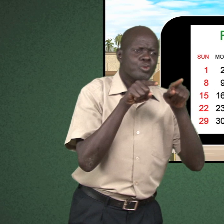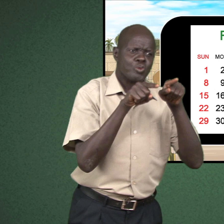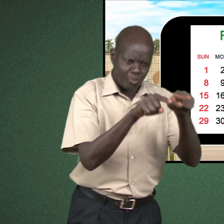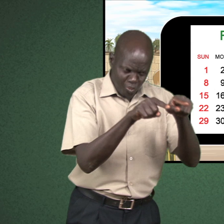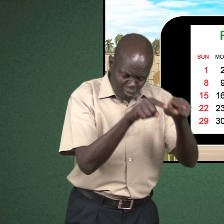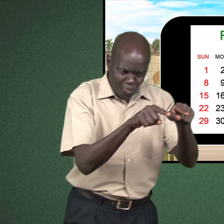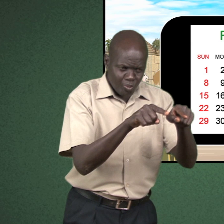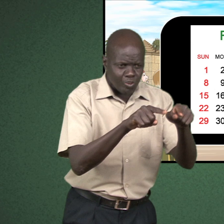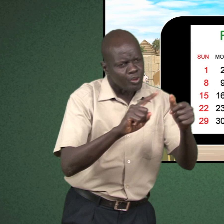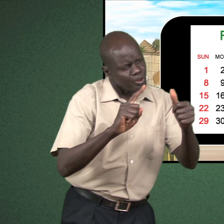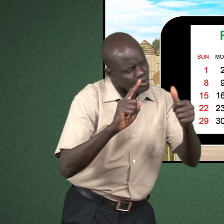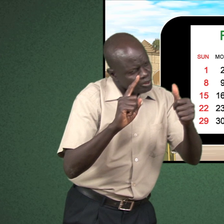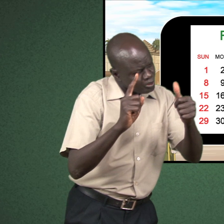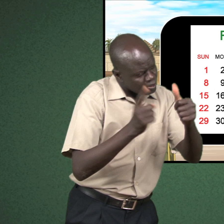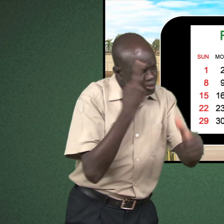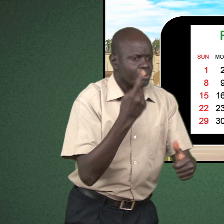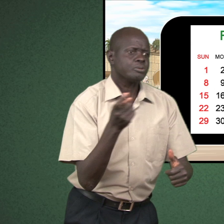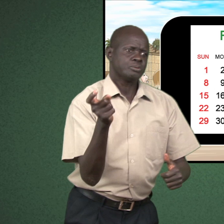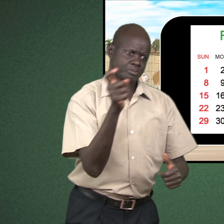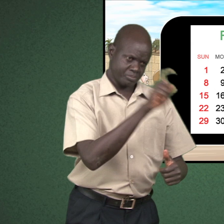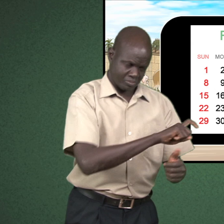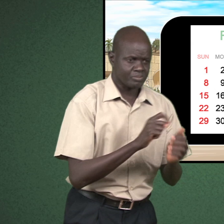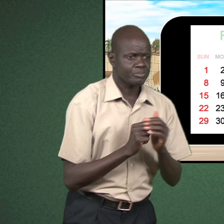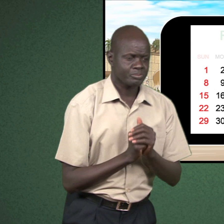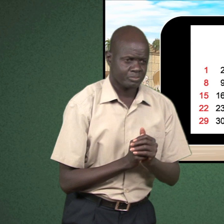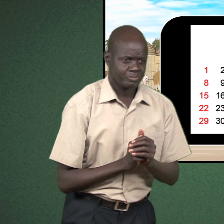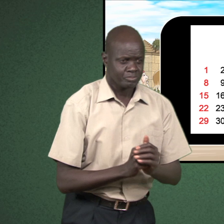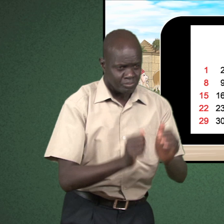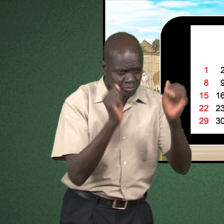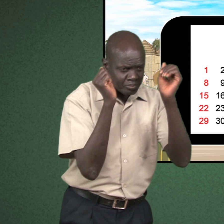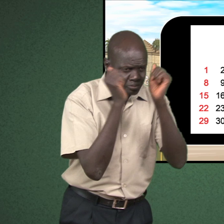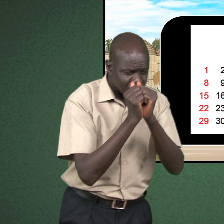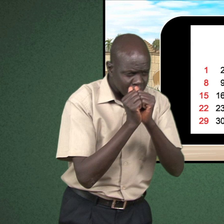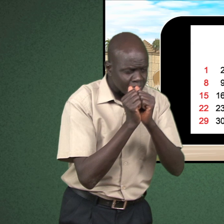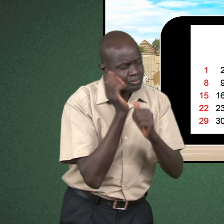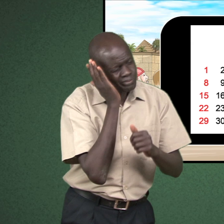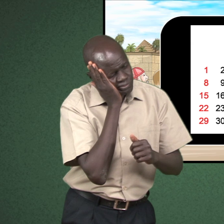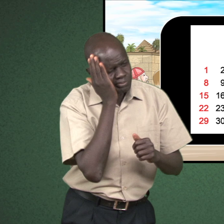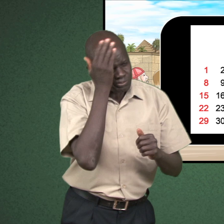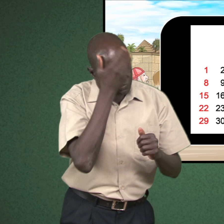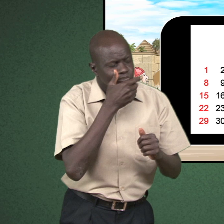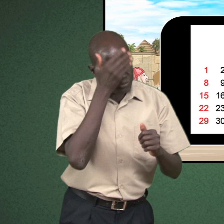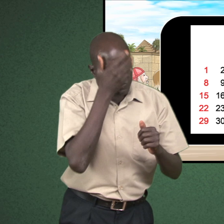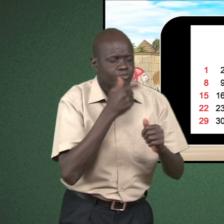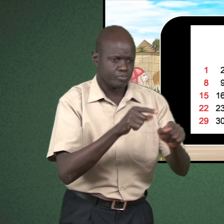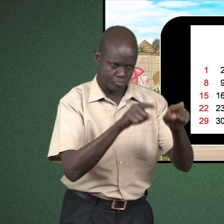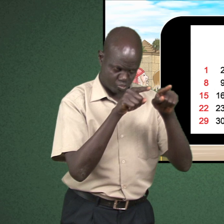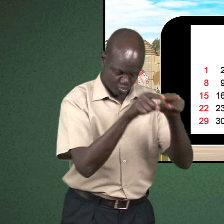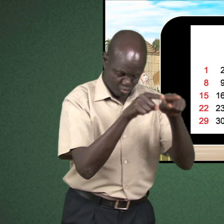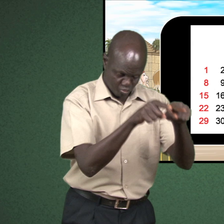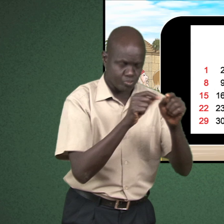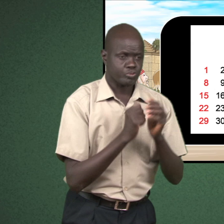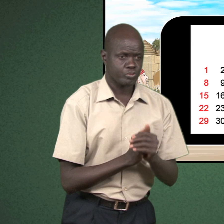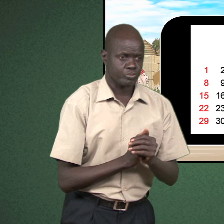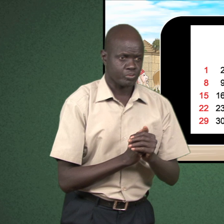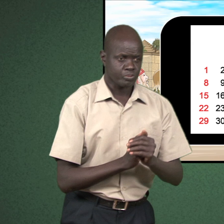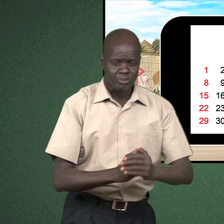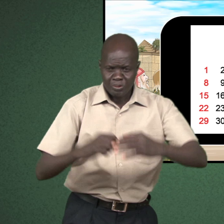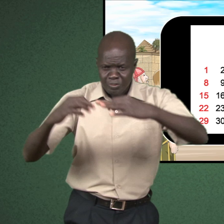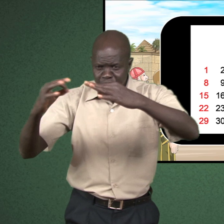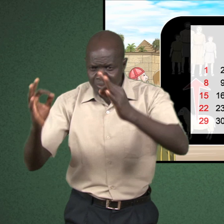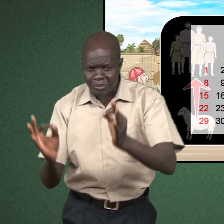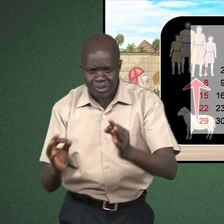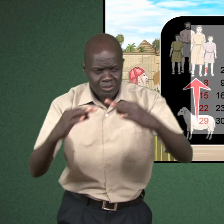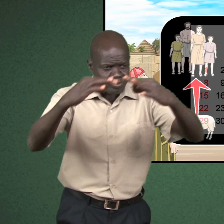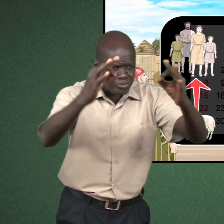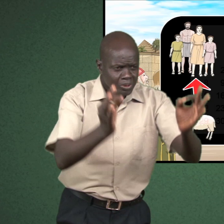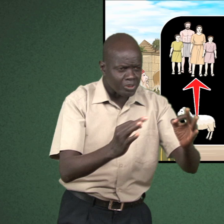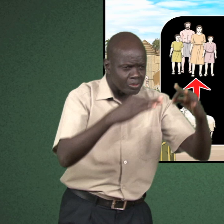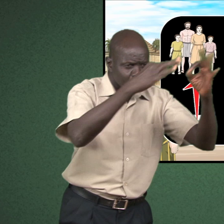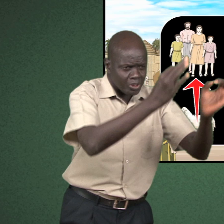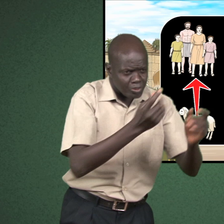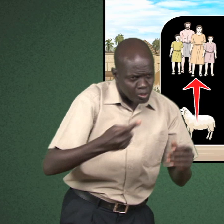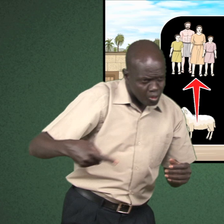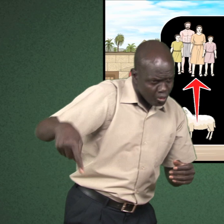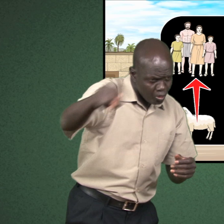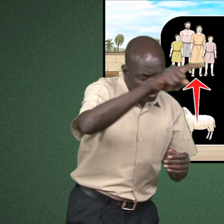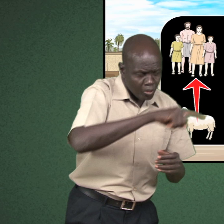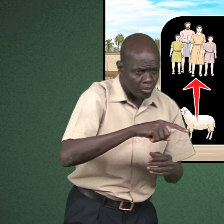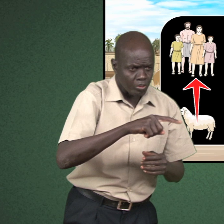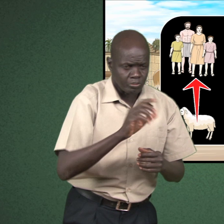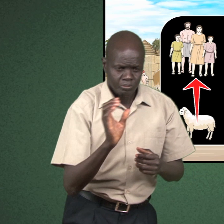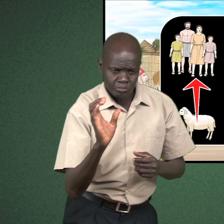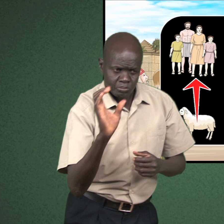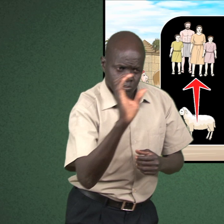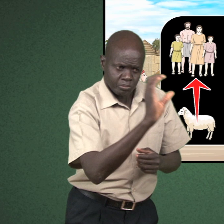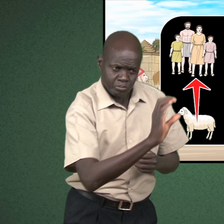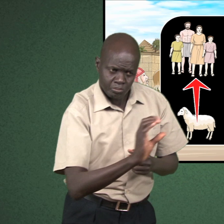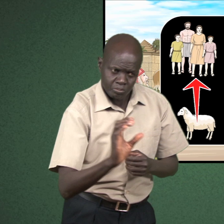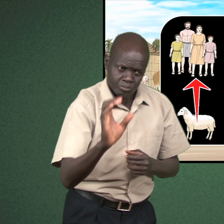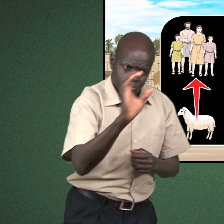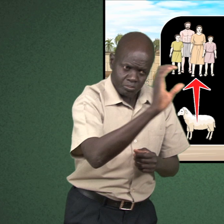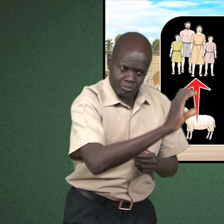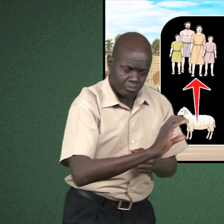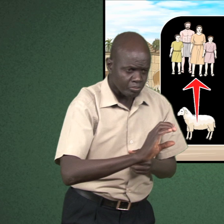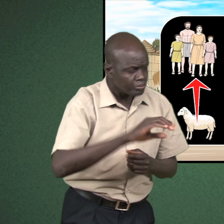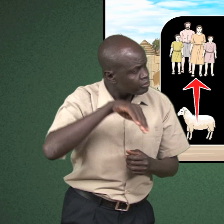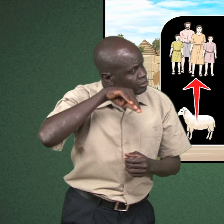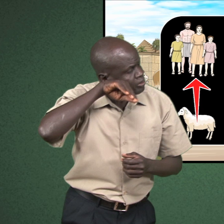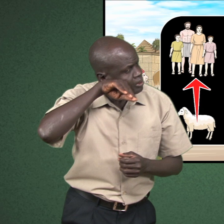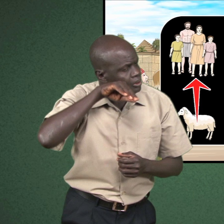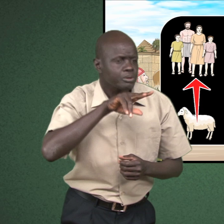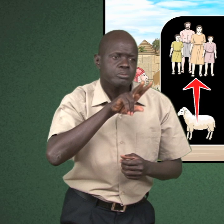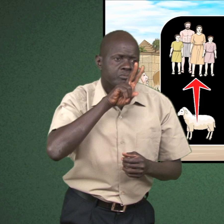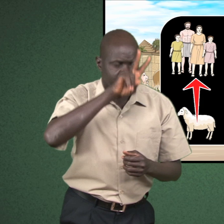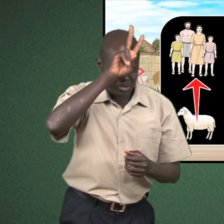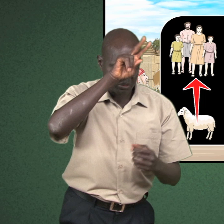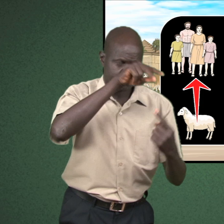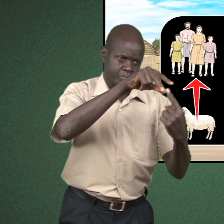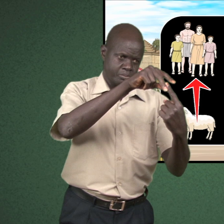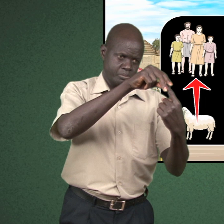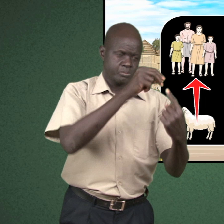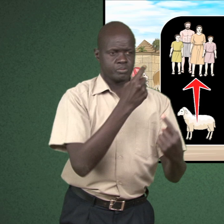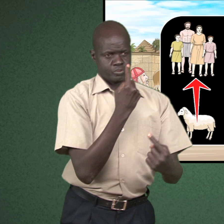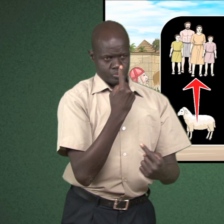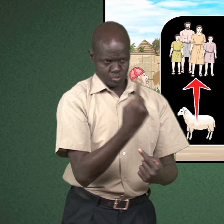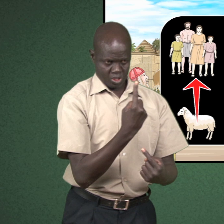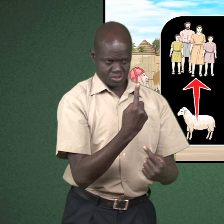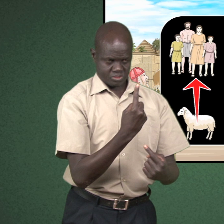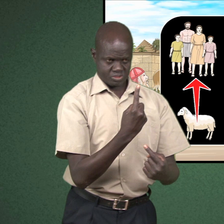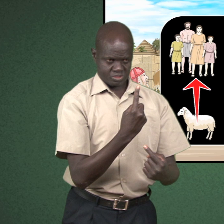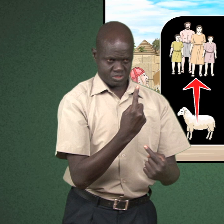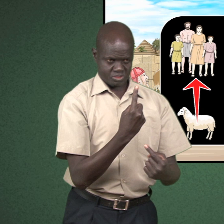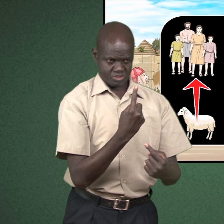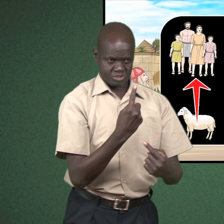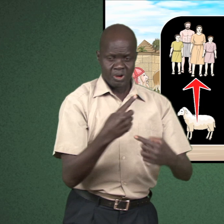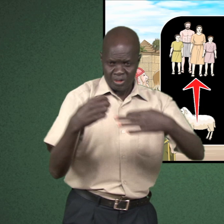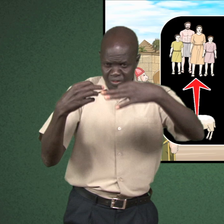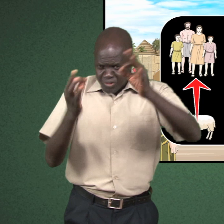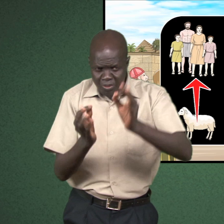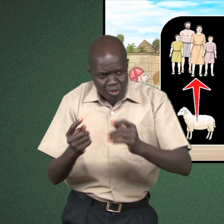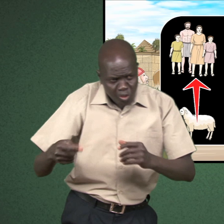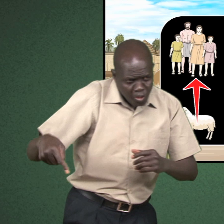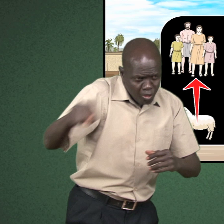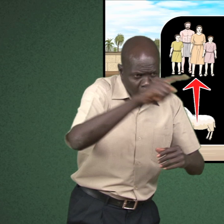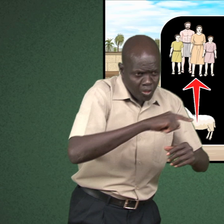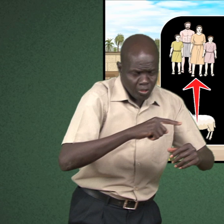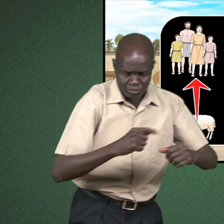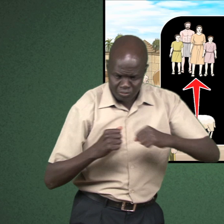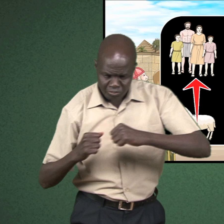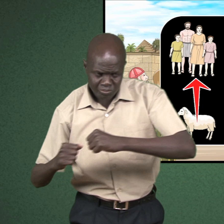Tell the whole congregation of Israel that on the tenth day of this month each man must select a lamb for his family, one per household.